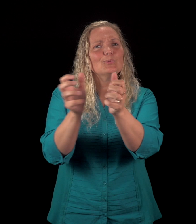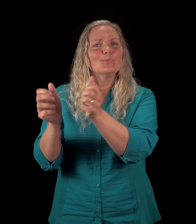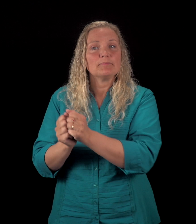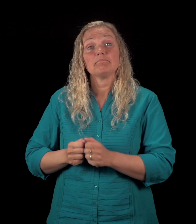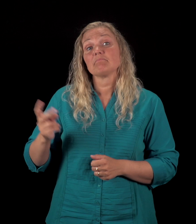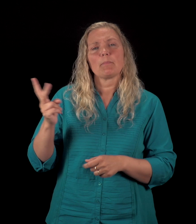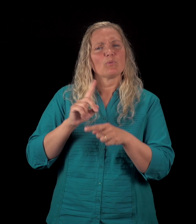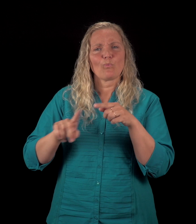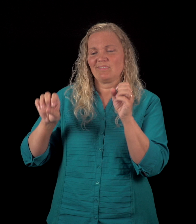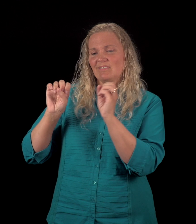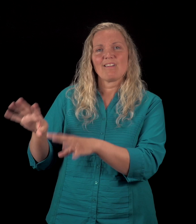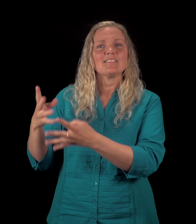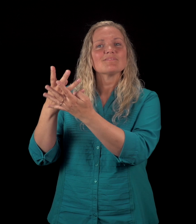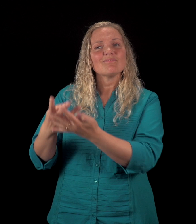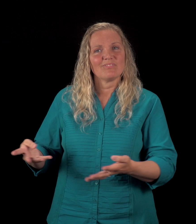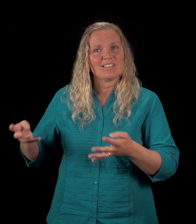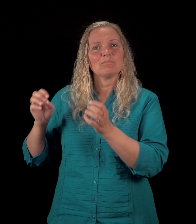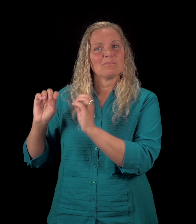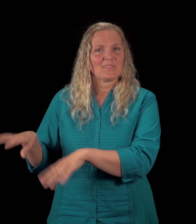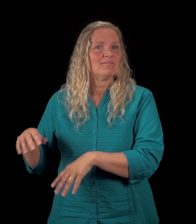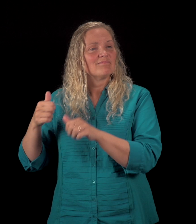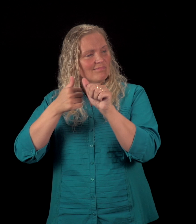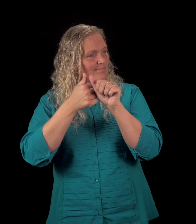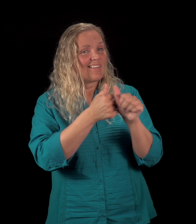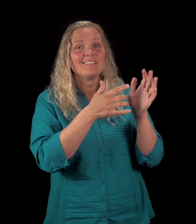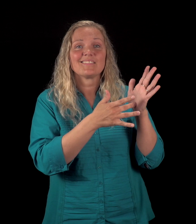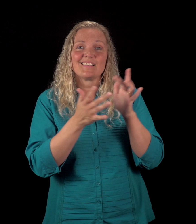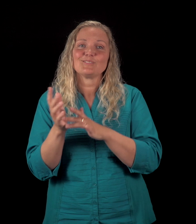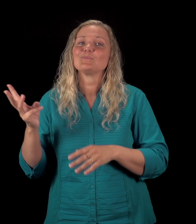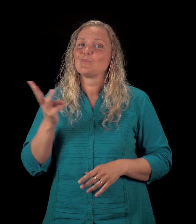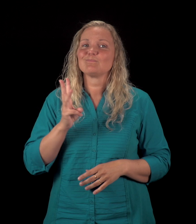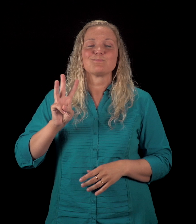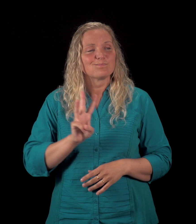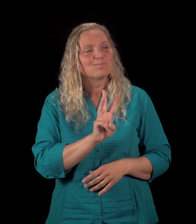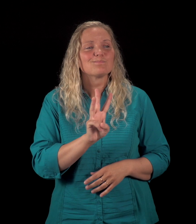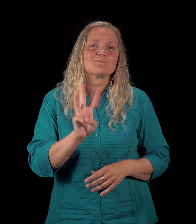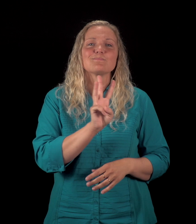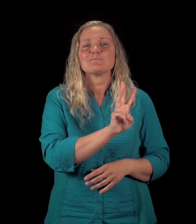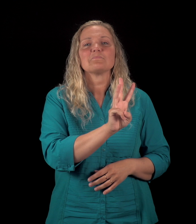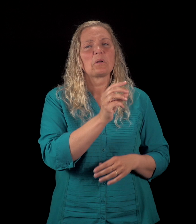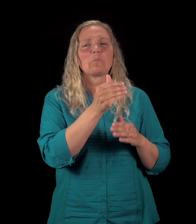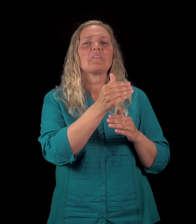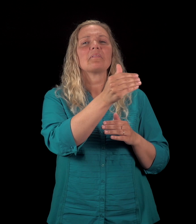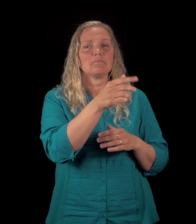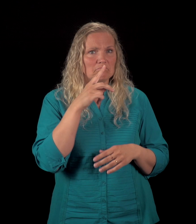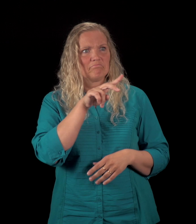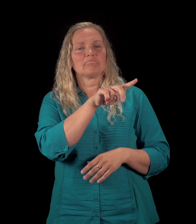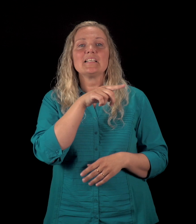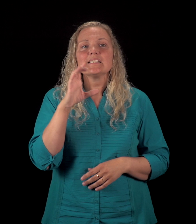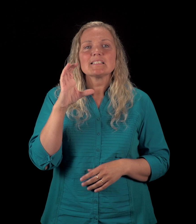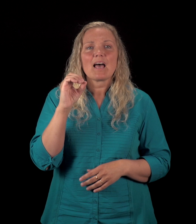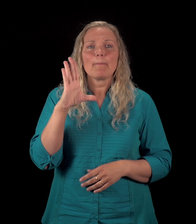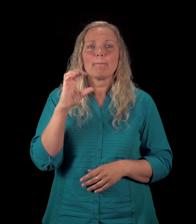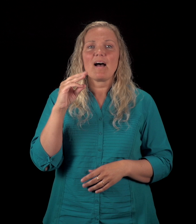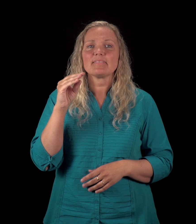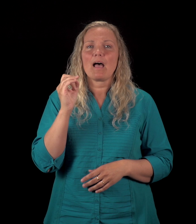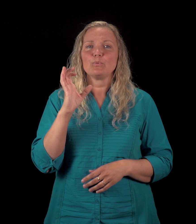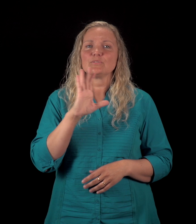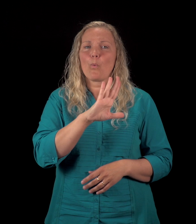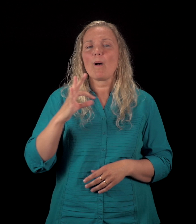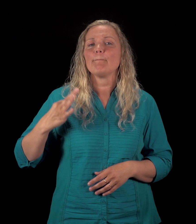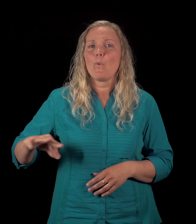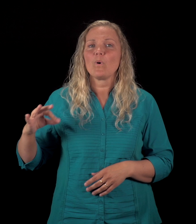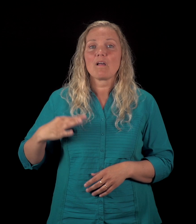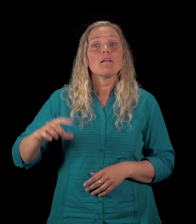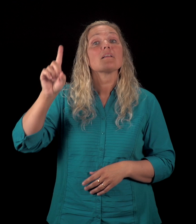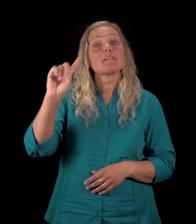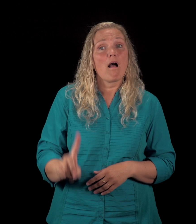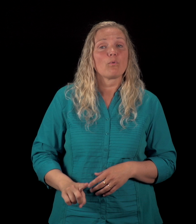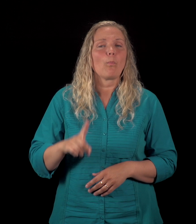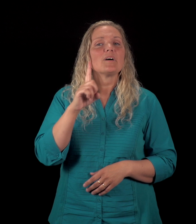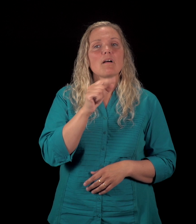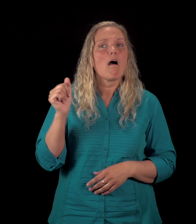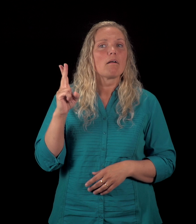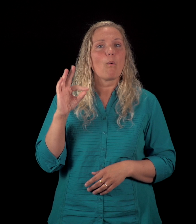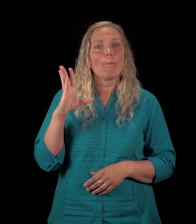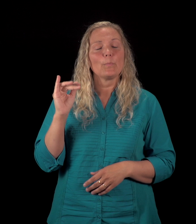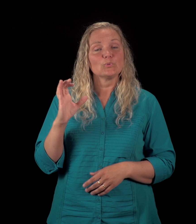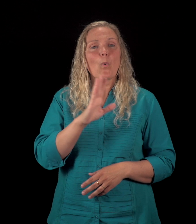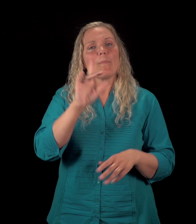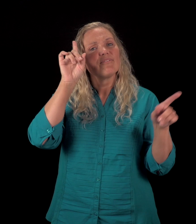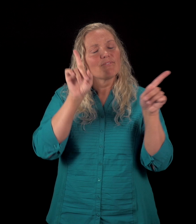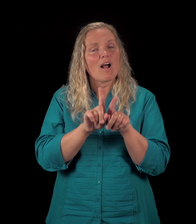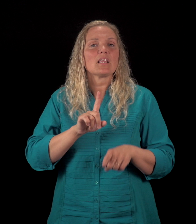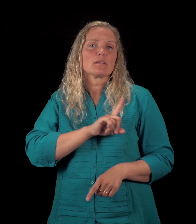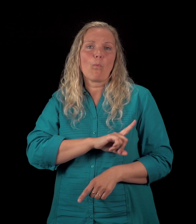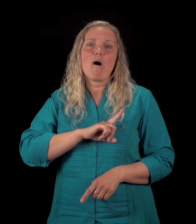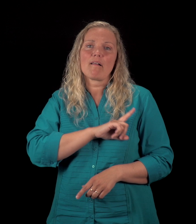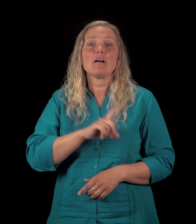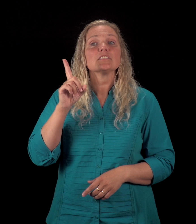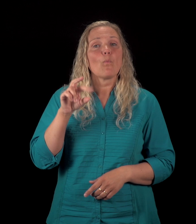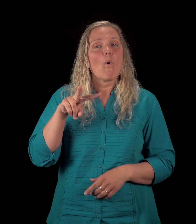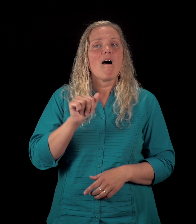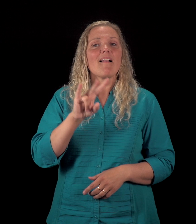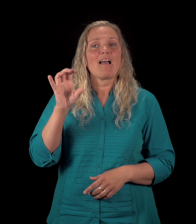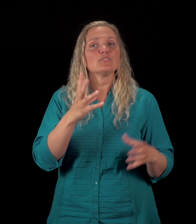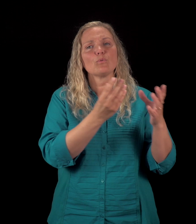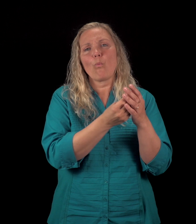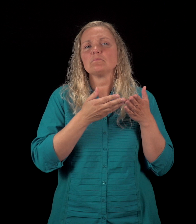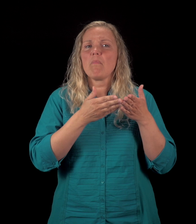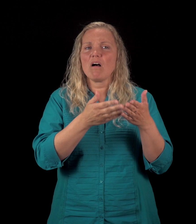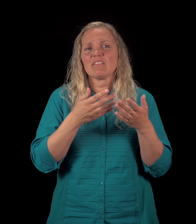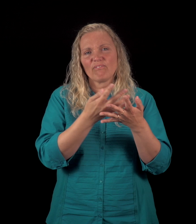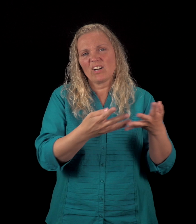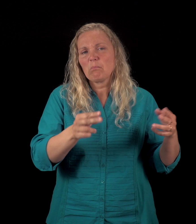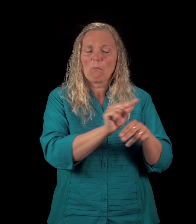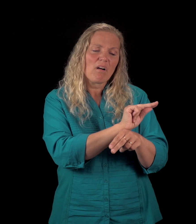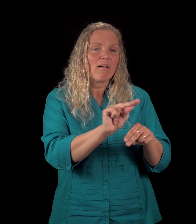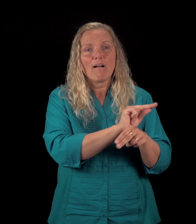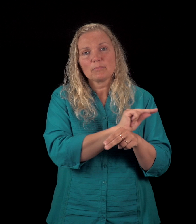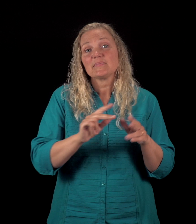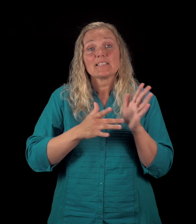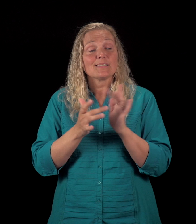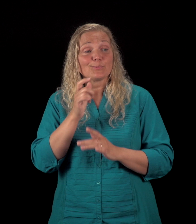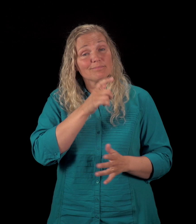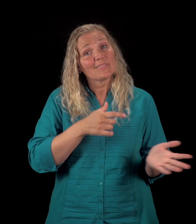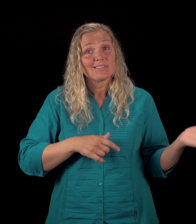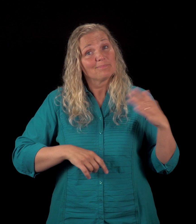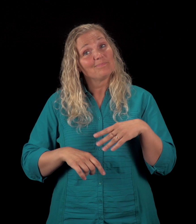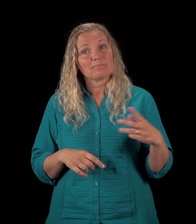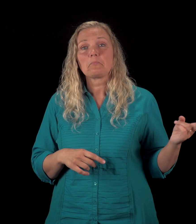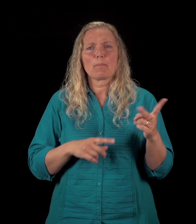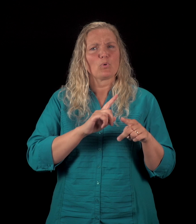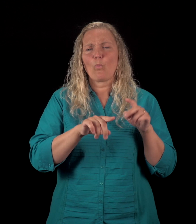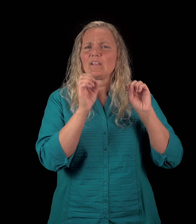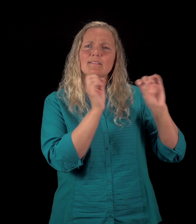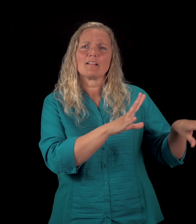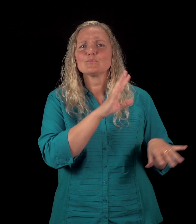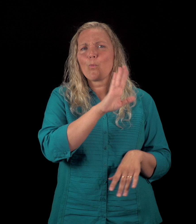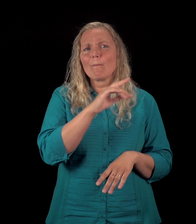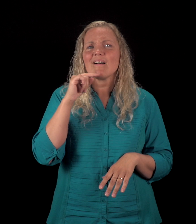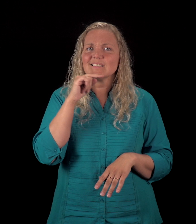Going on a little farther, He saw James son of Zebedee and his brother John. They were in a boat, mending their nets.